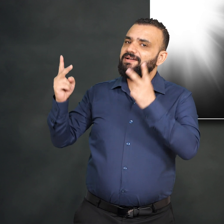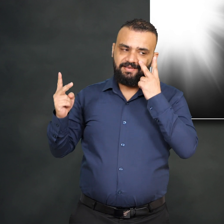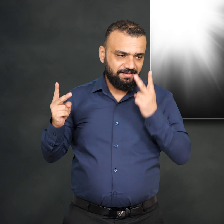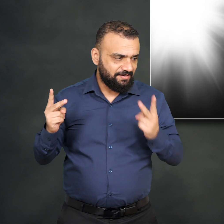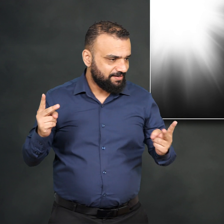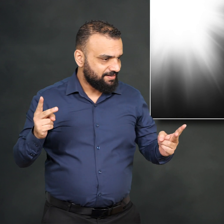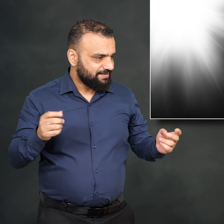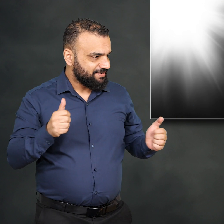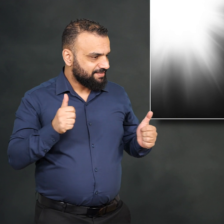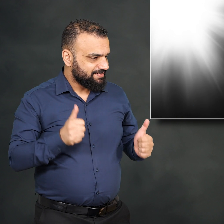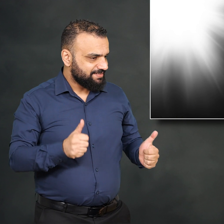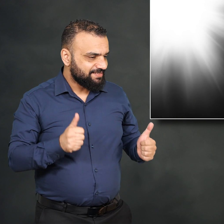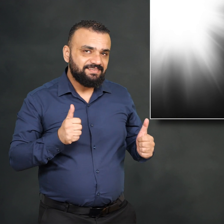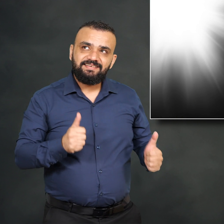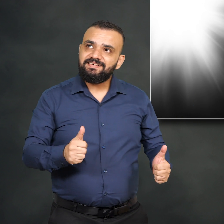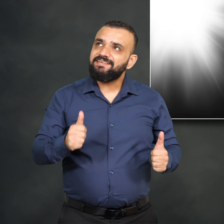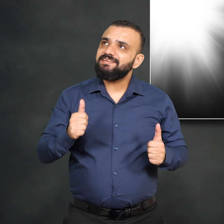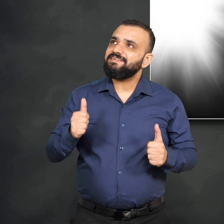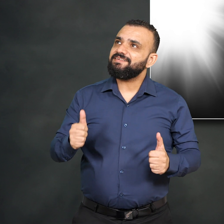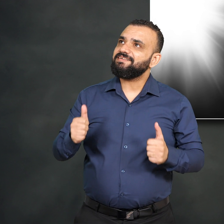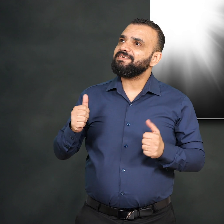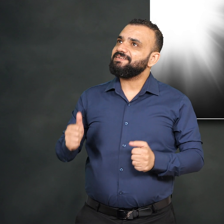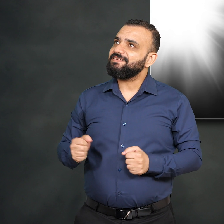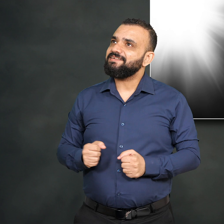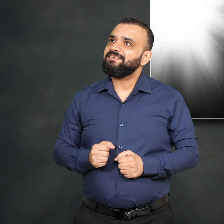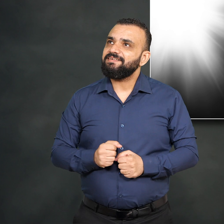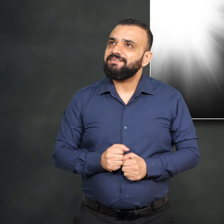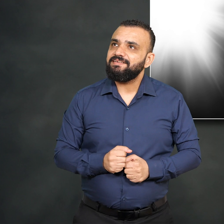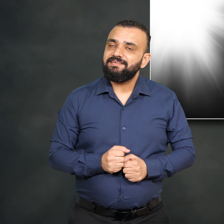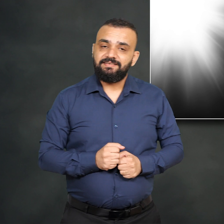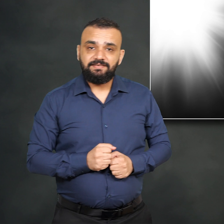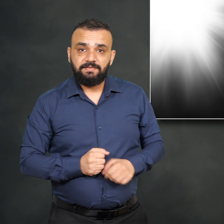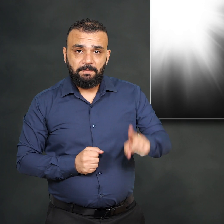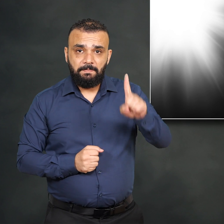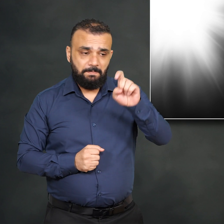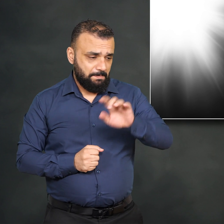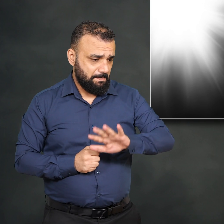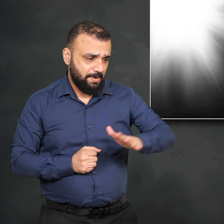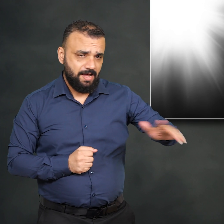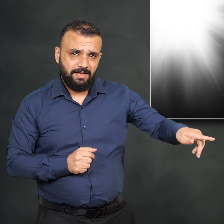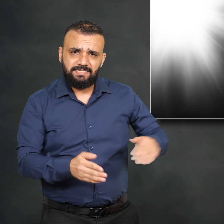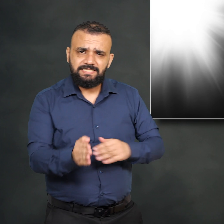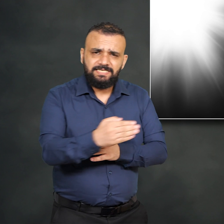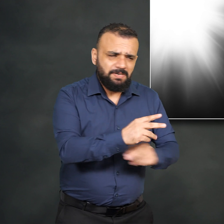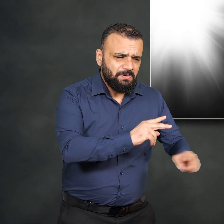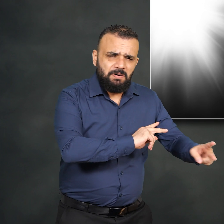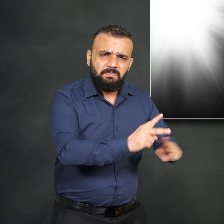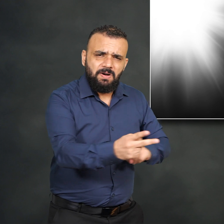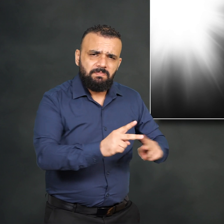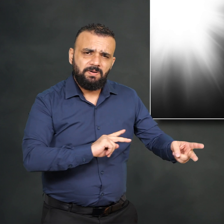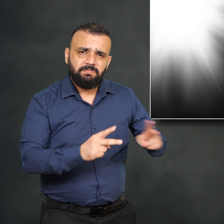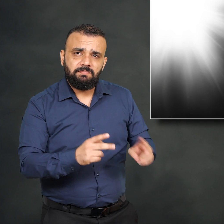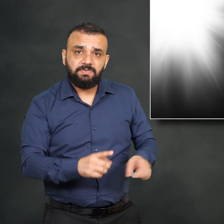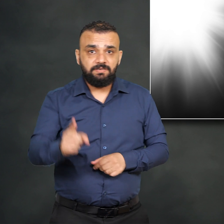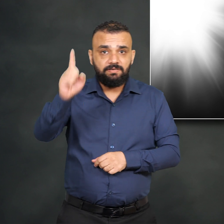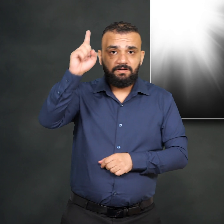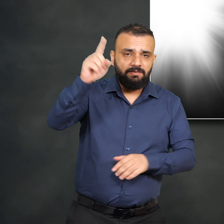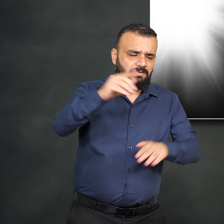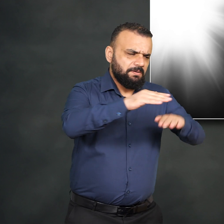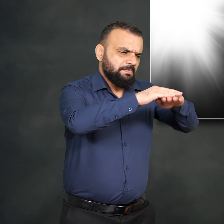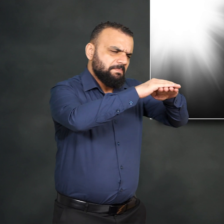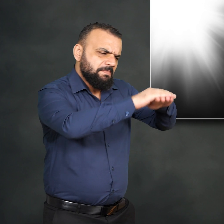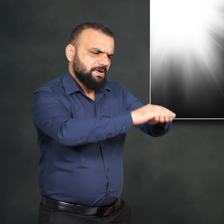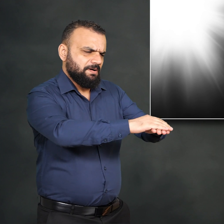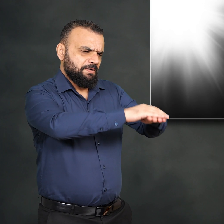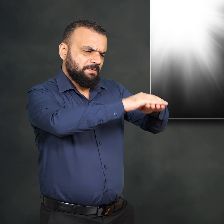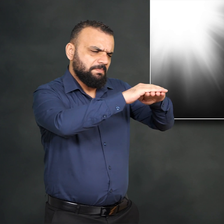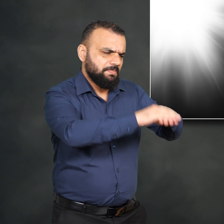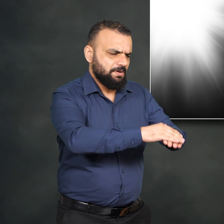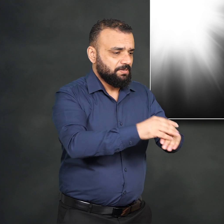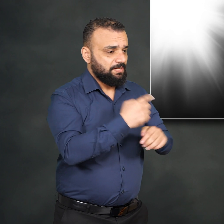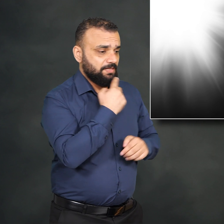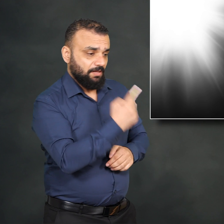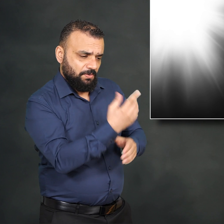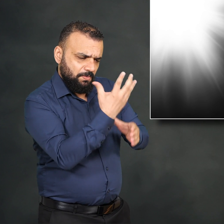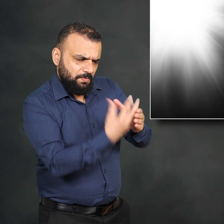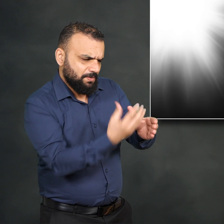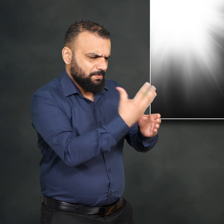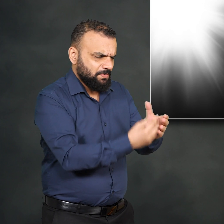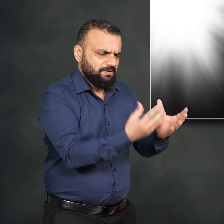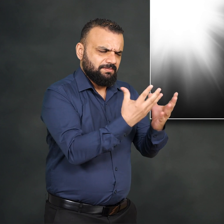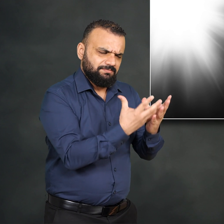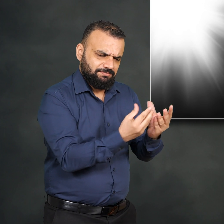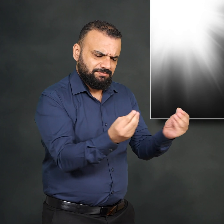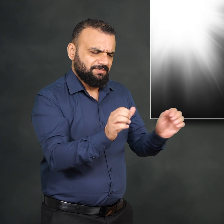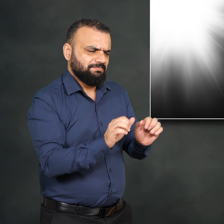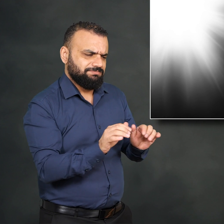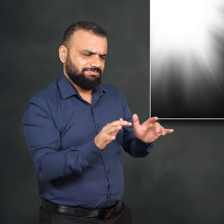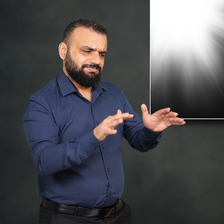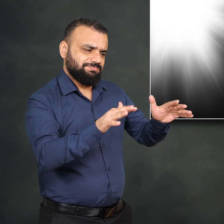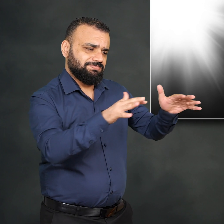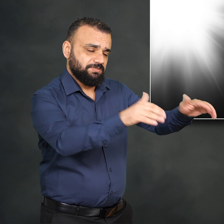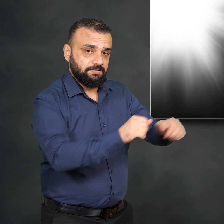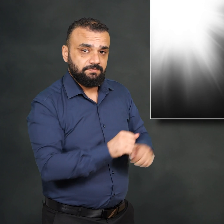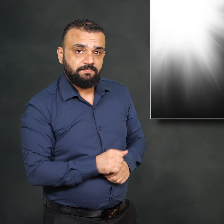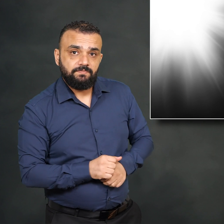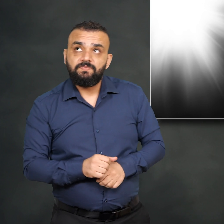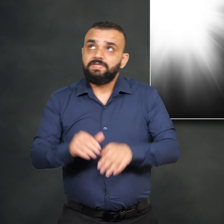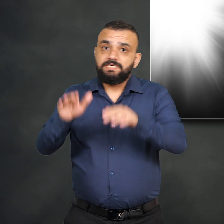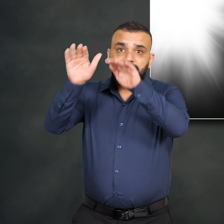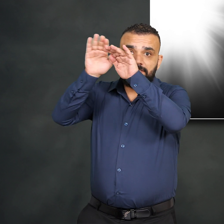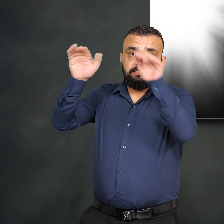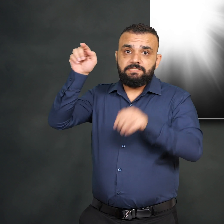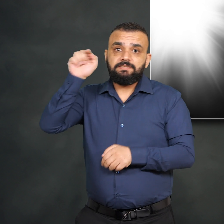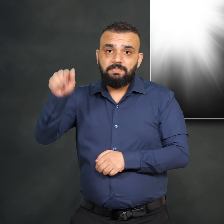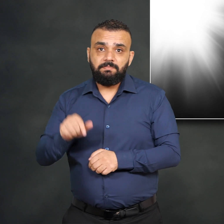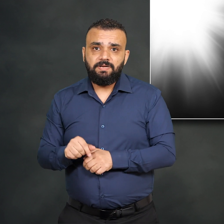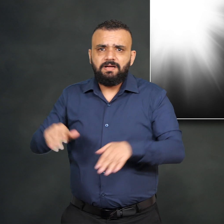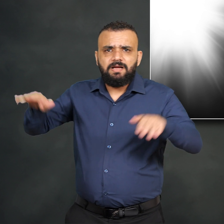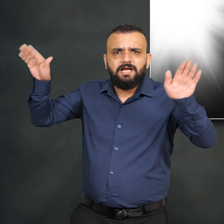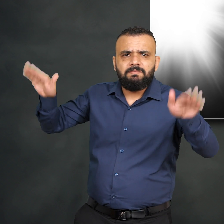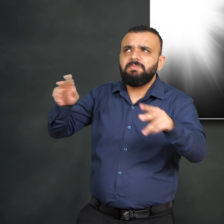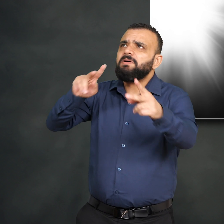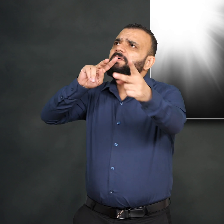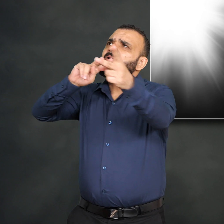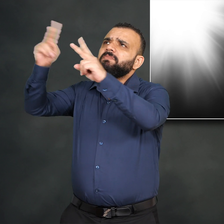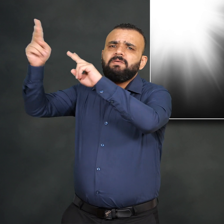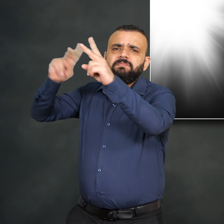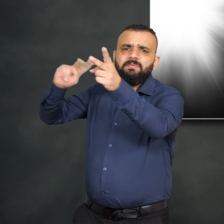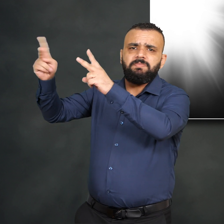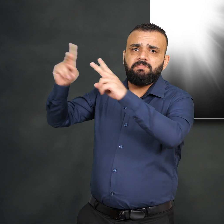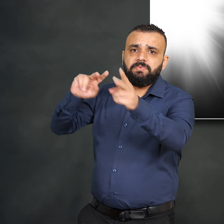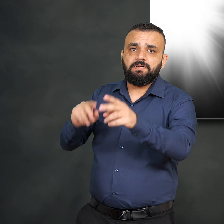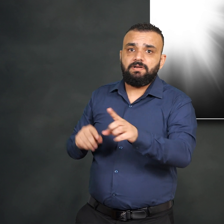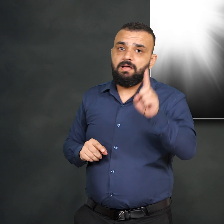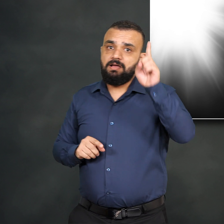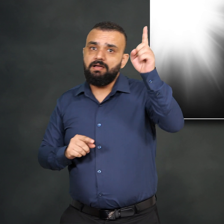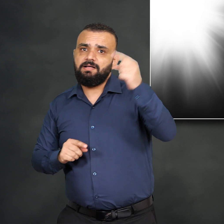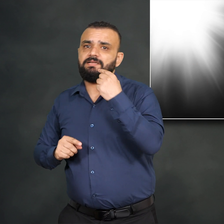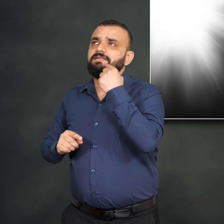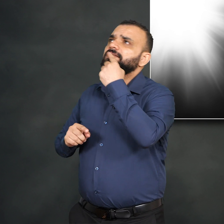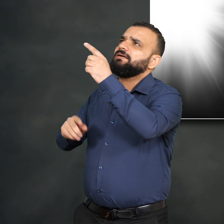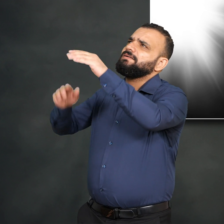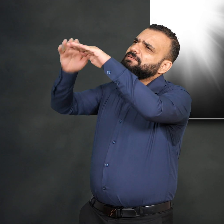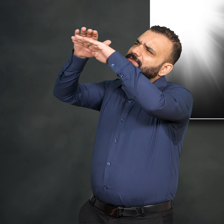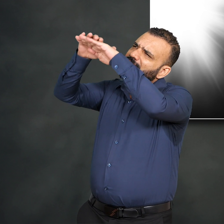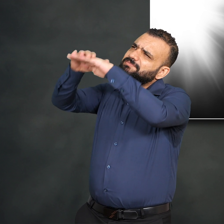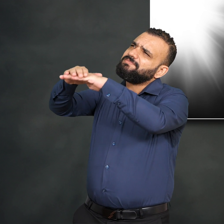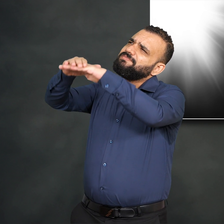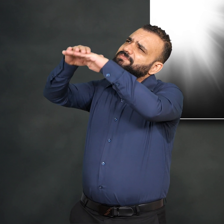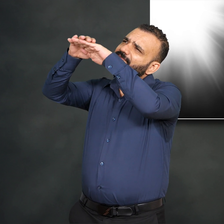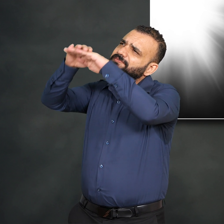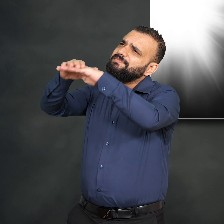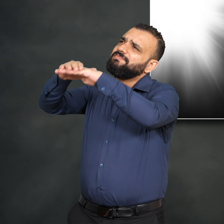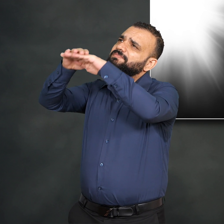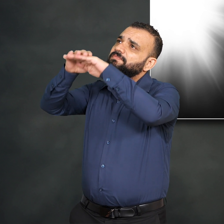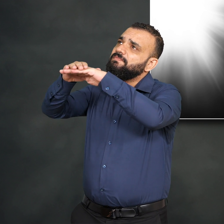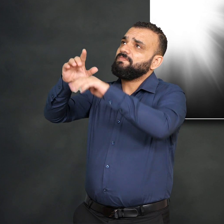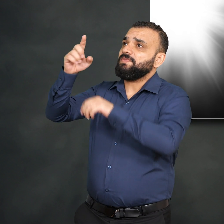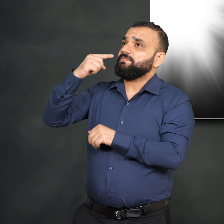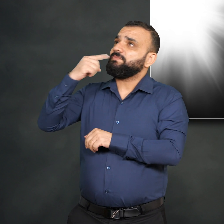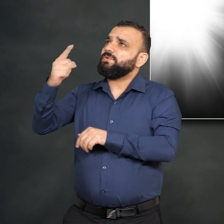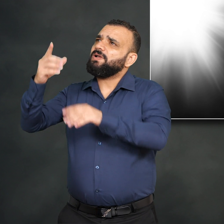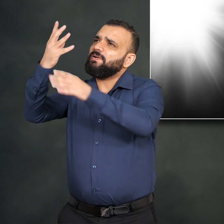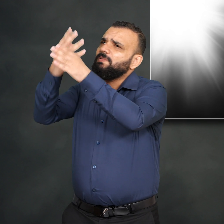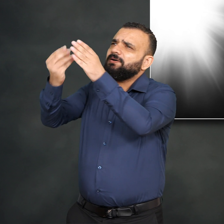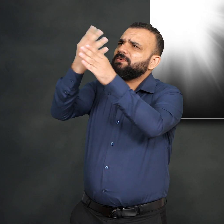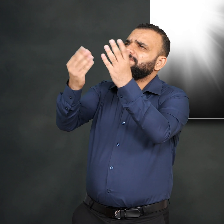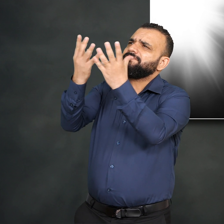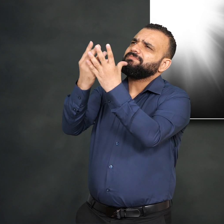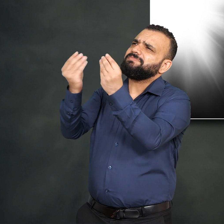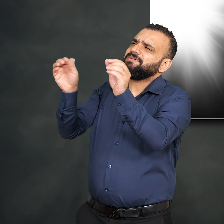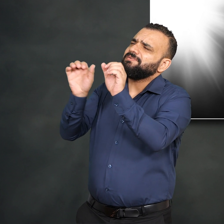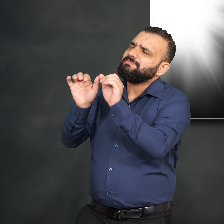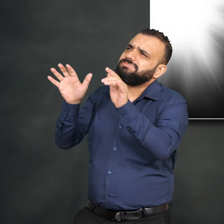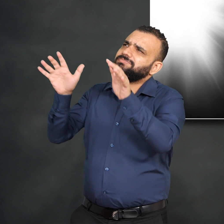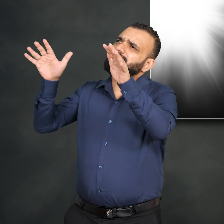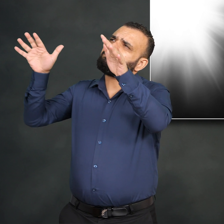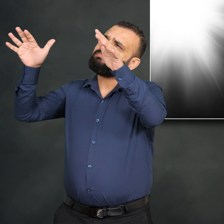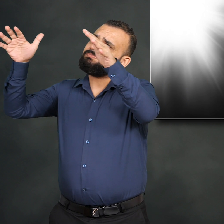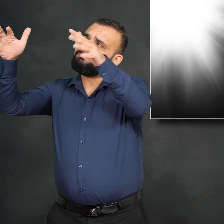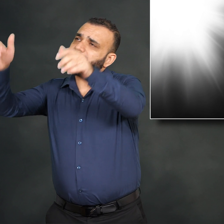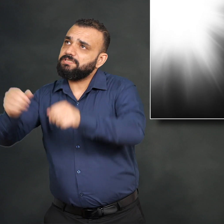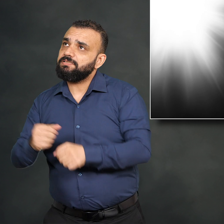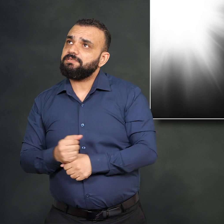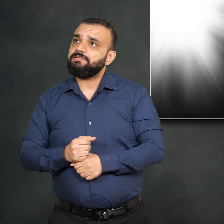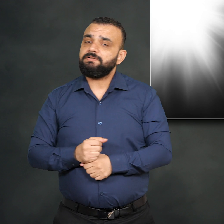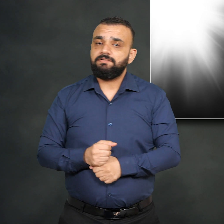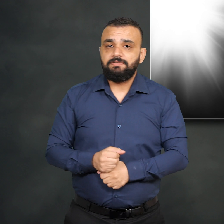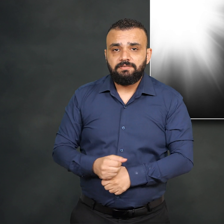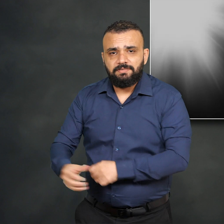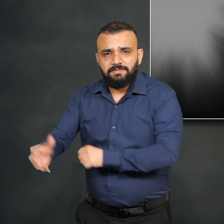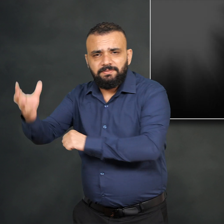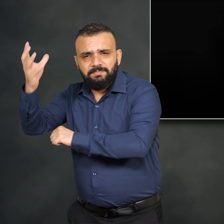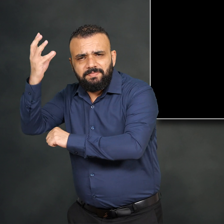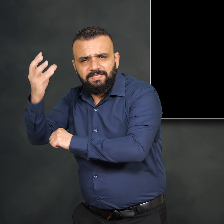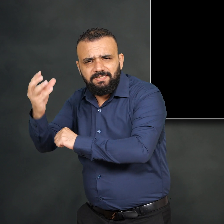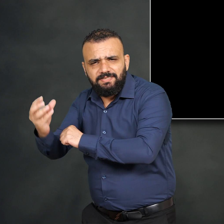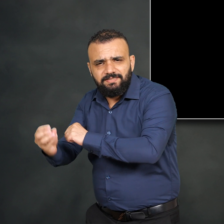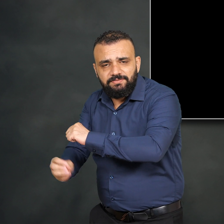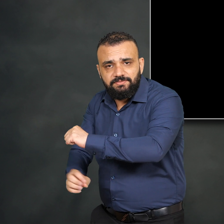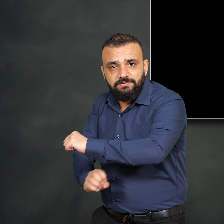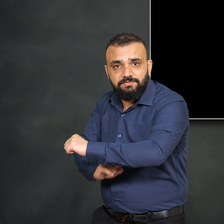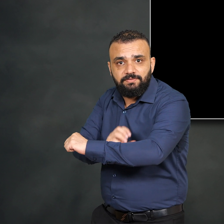Then God blessed them and said, “Be fruitful and multiply and fill the waters of the seas, and let birds multiply on the earth.”